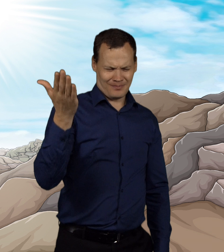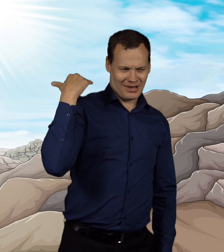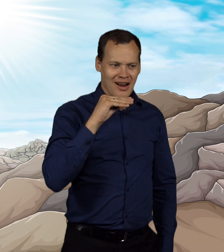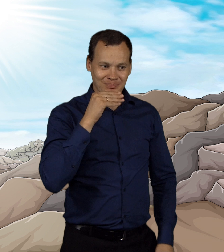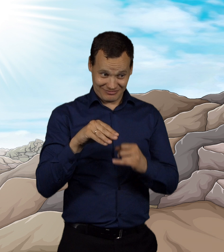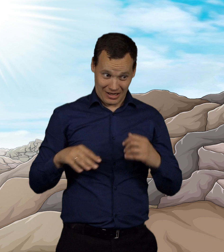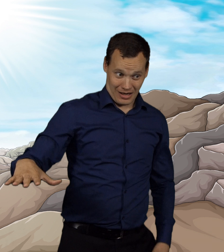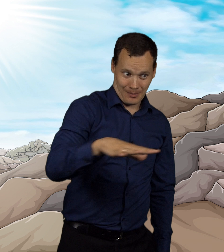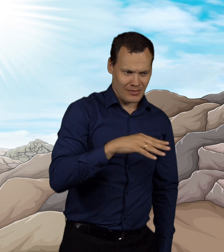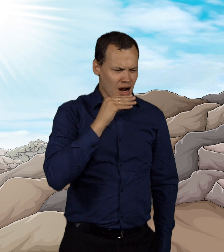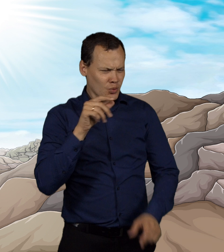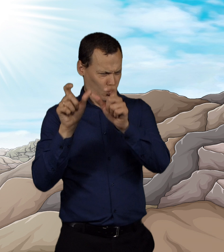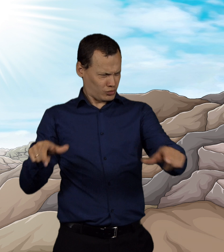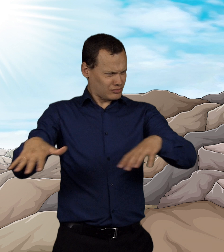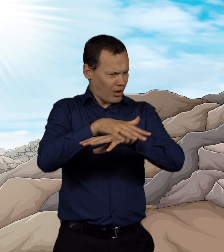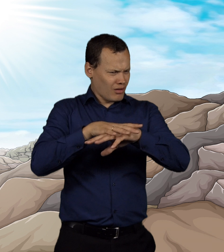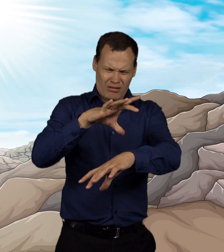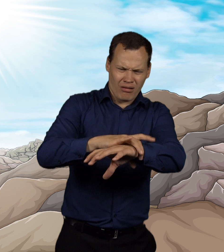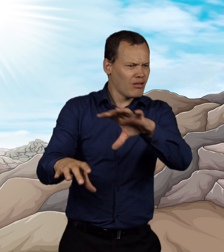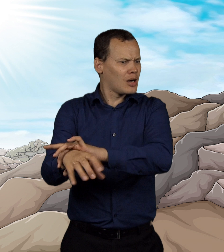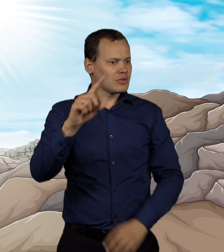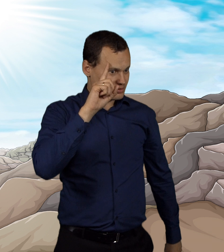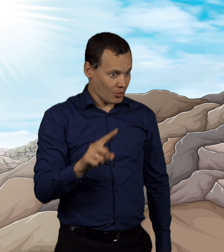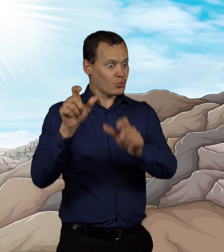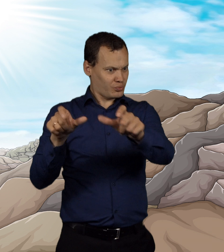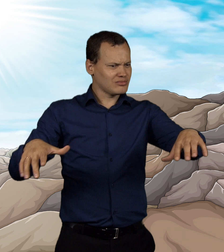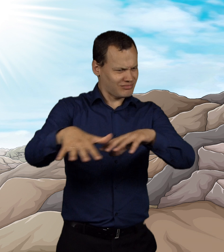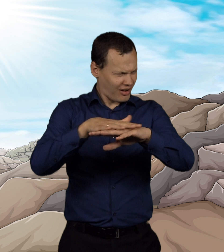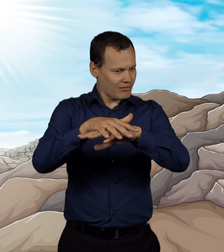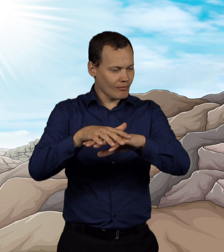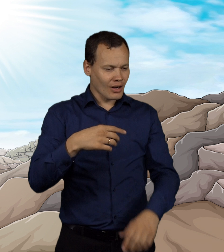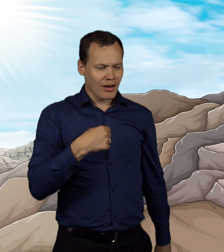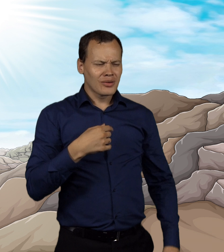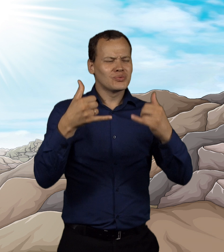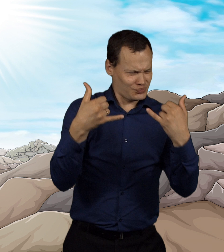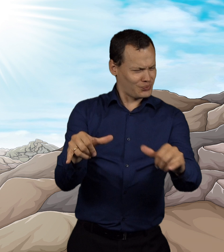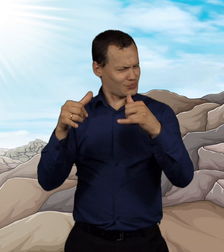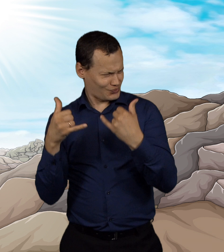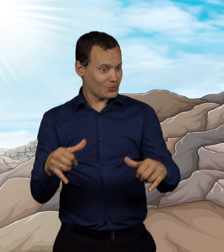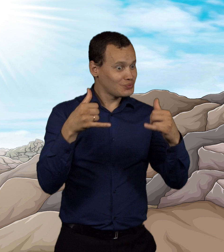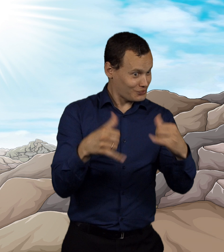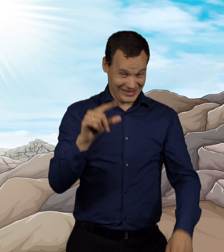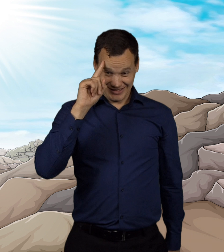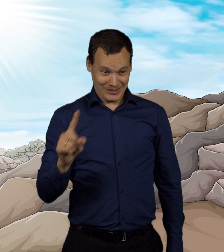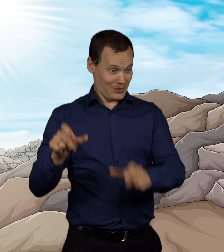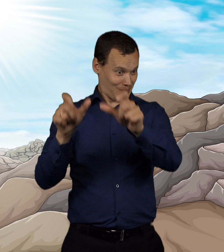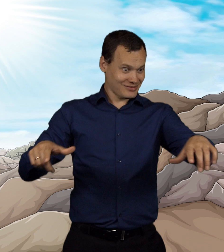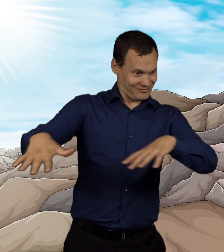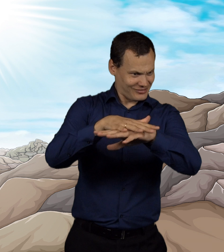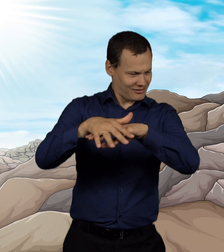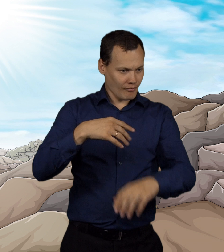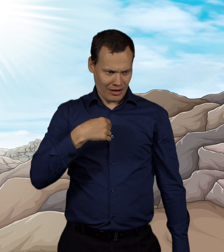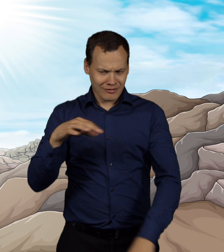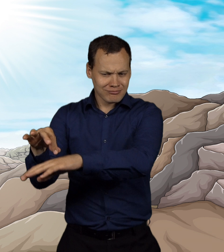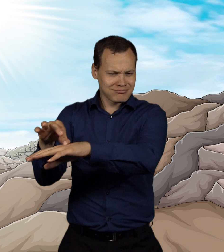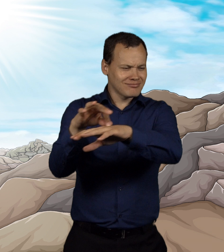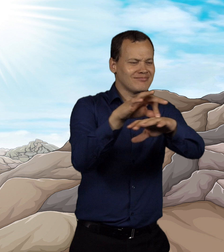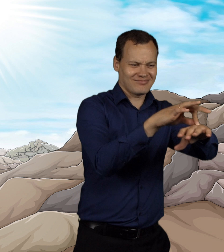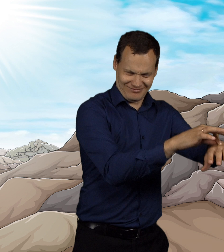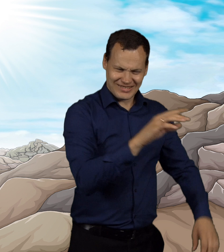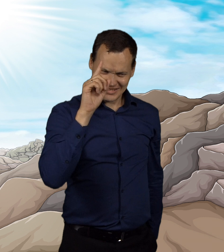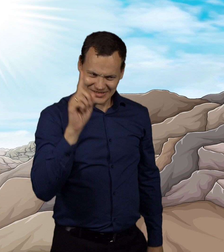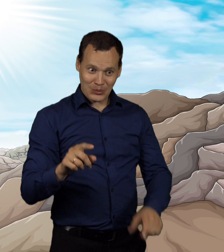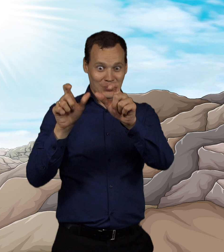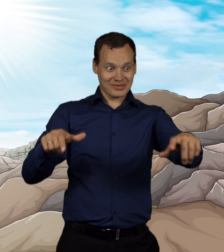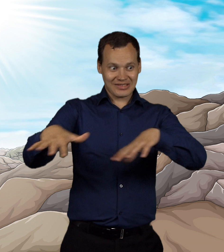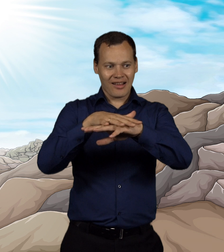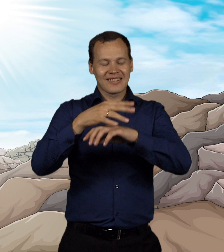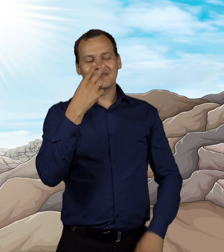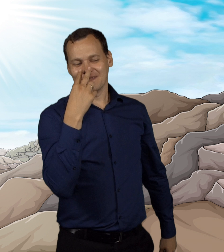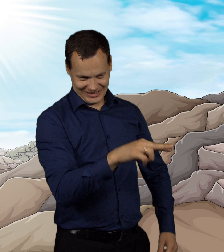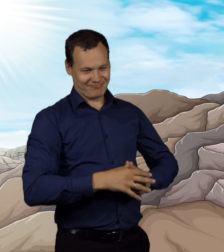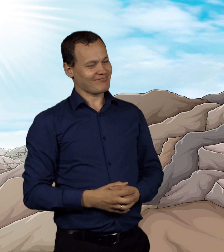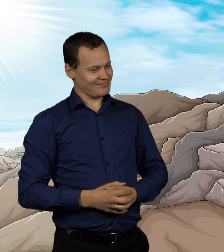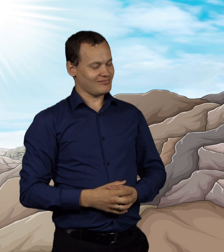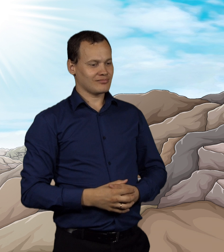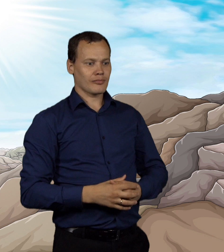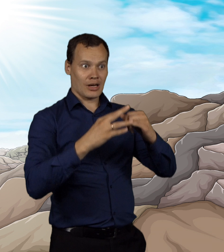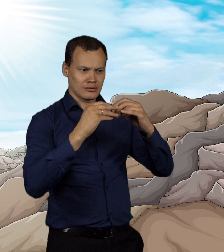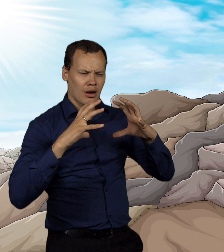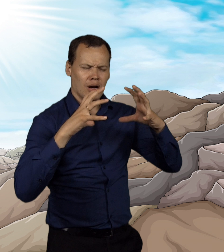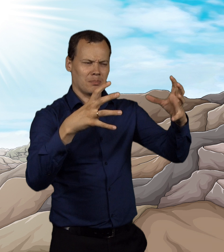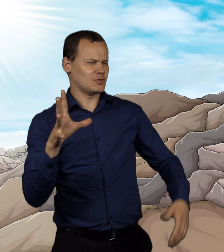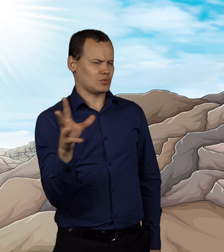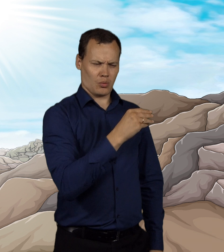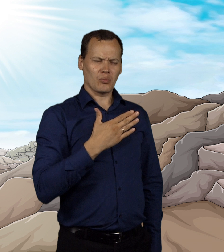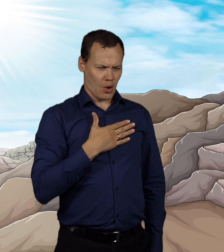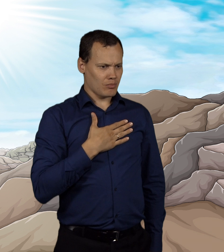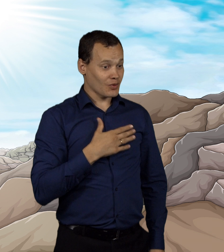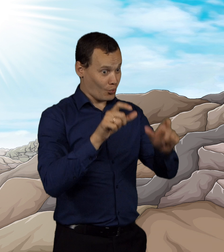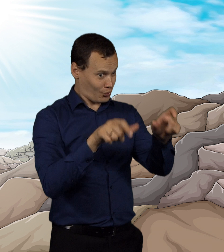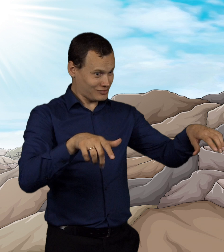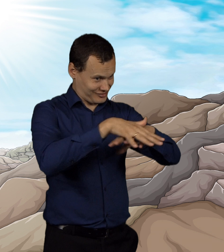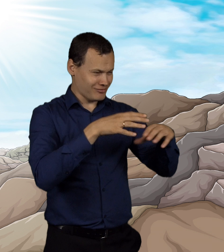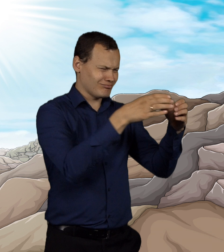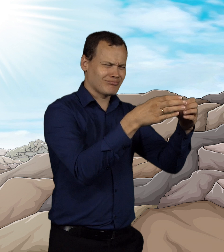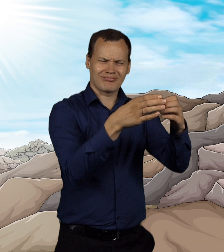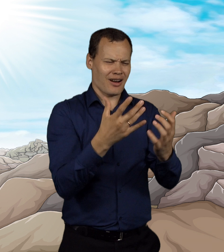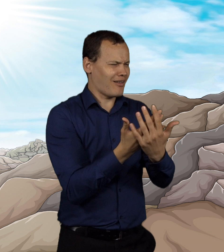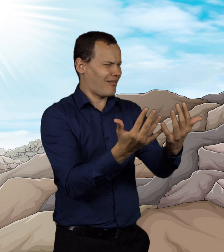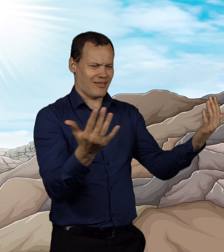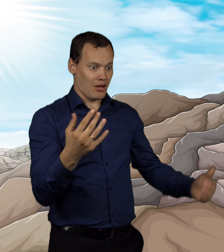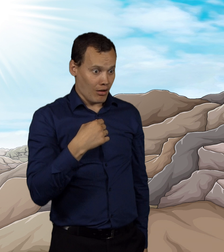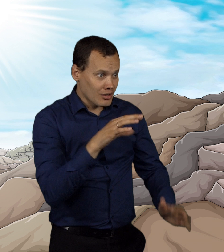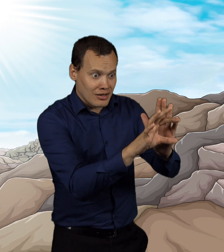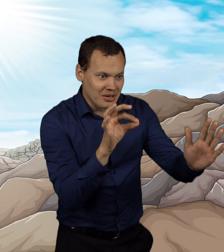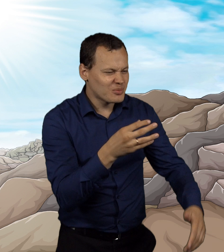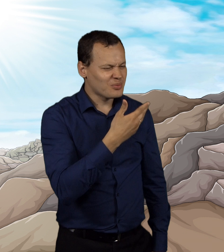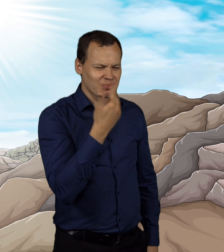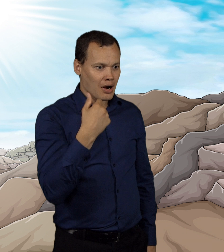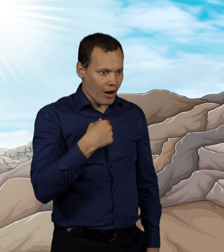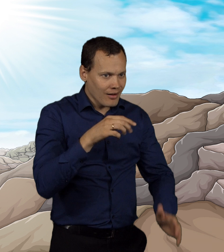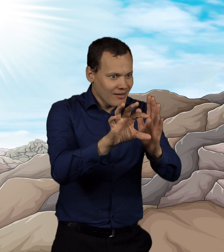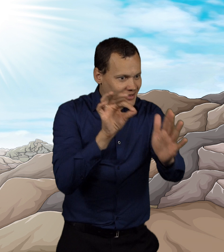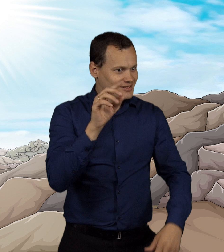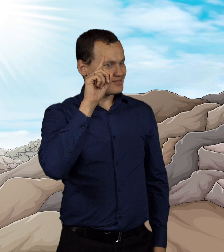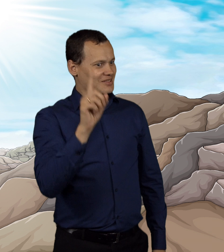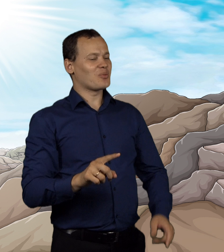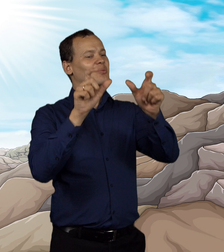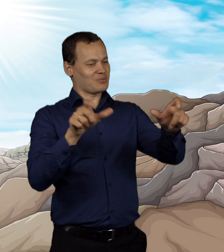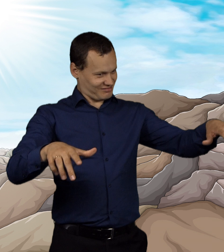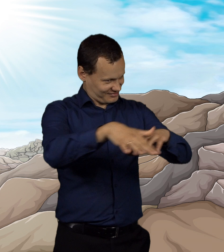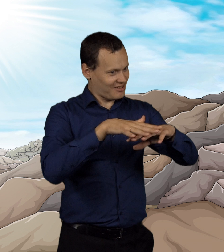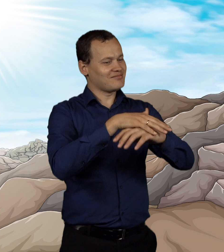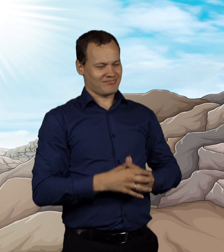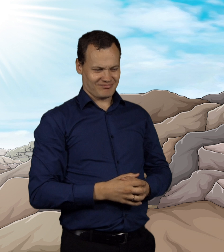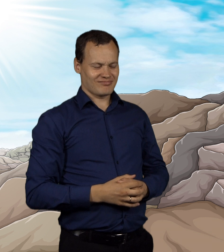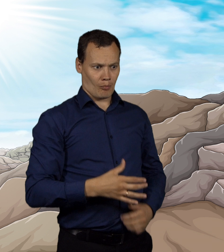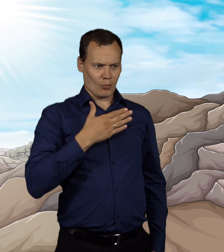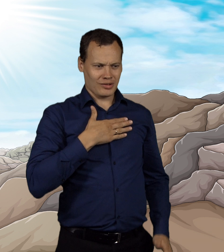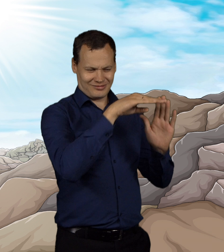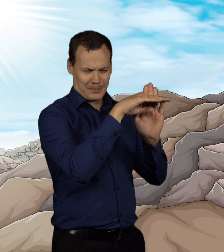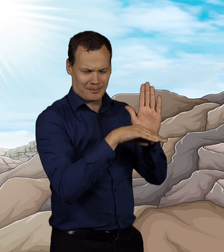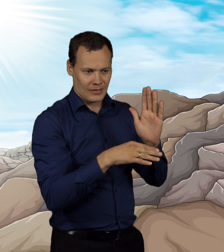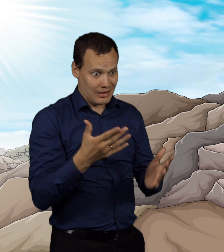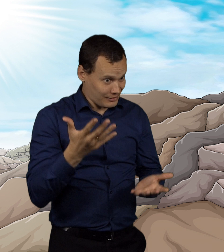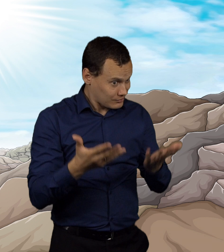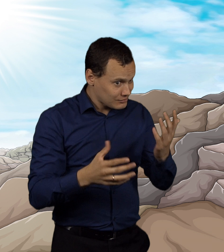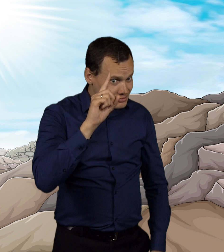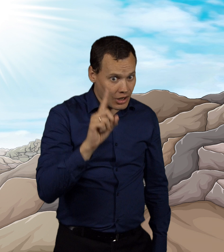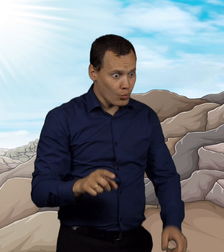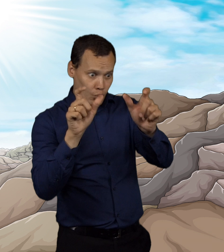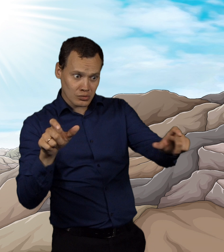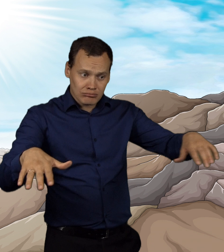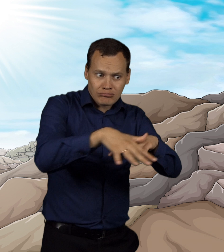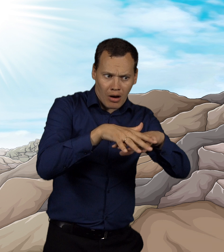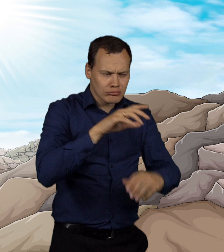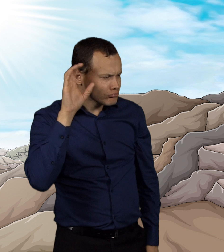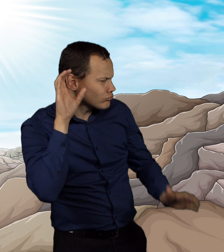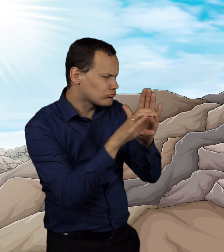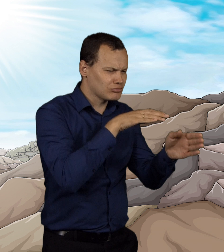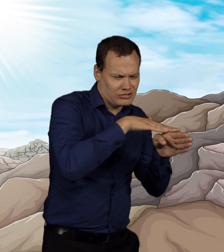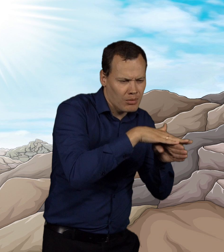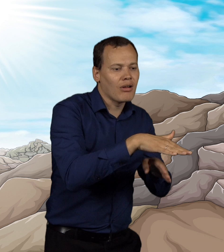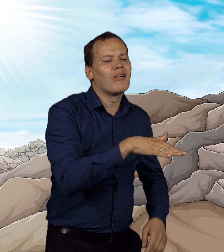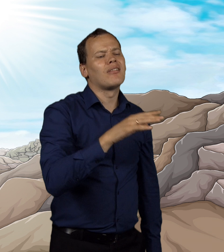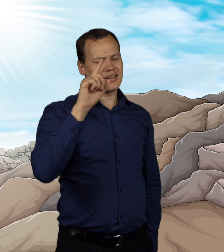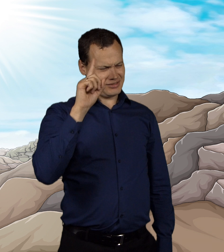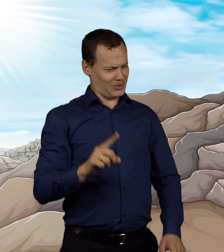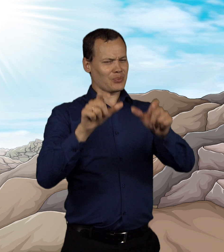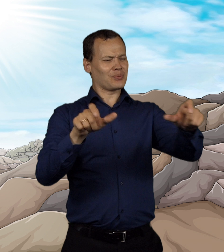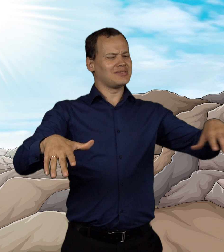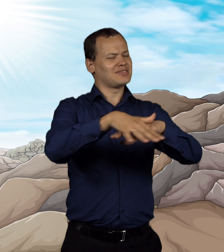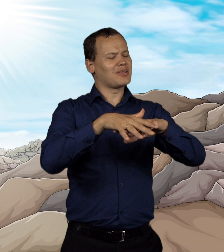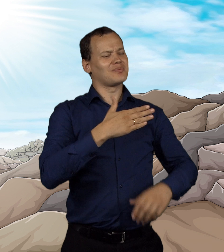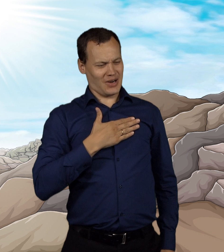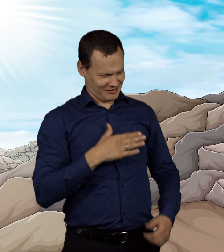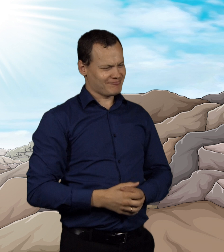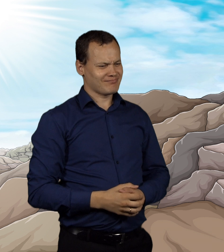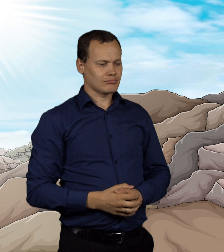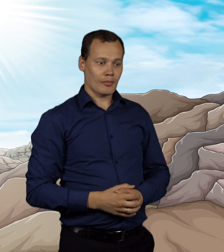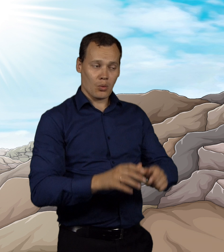Now if you will indeed obey My voice and keep My covenant, you will be My treasured possession out of all the nations—for the whole earth is Mine.